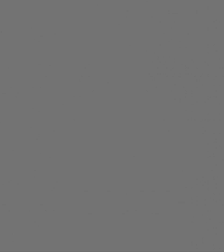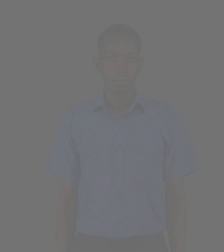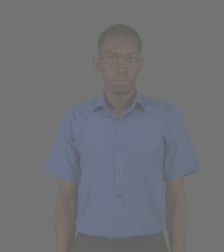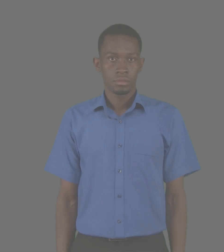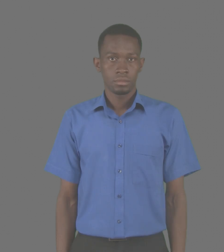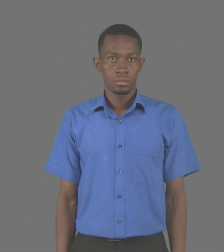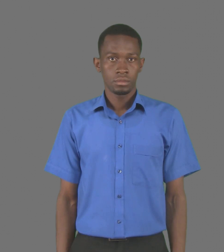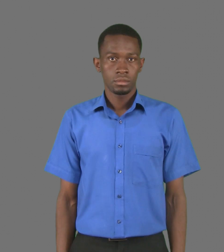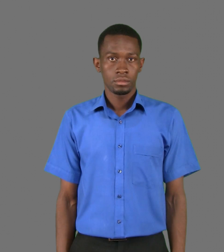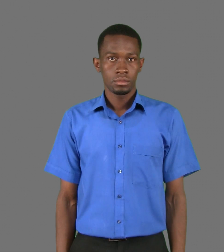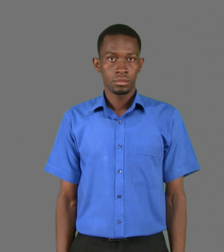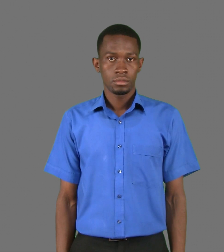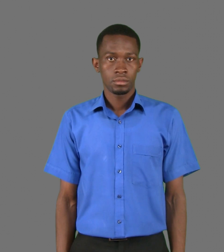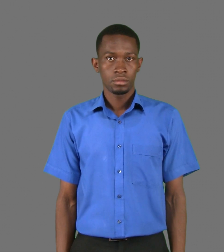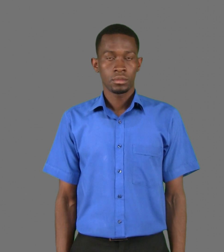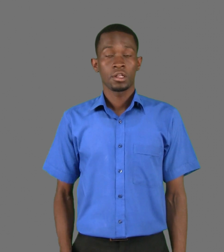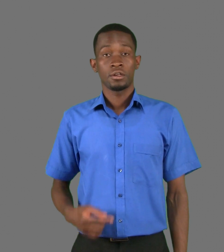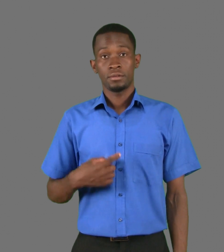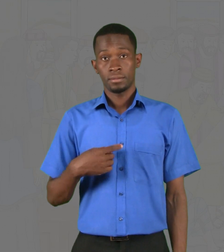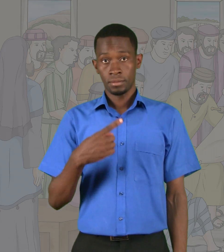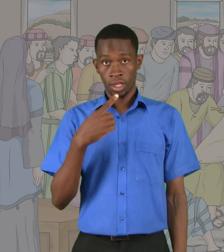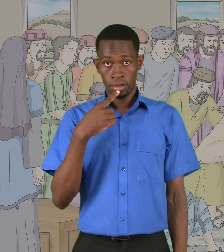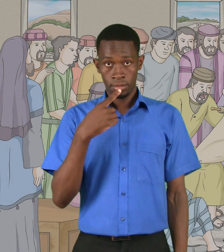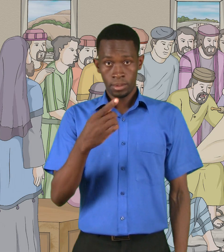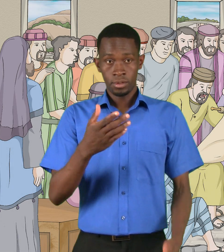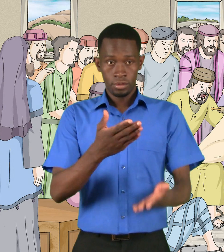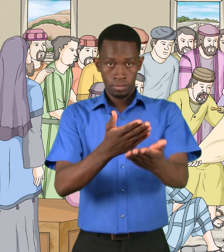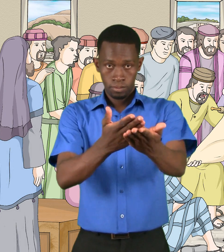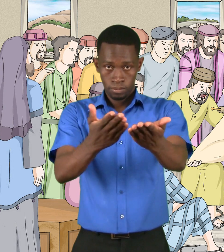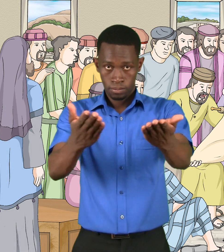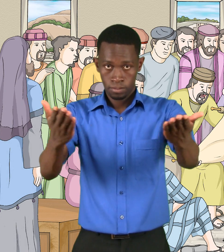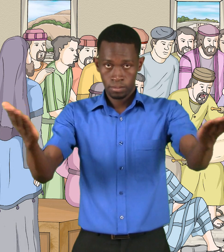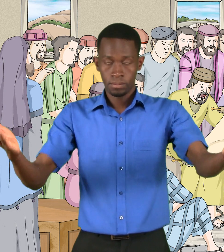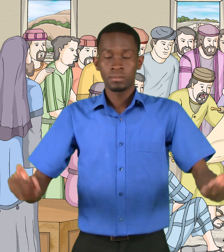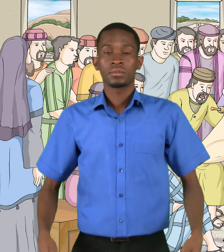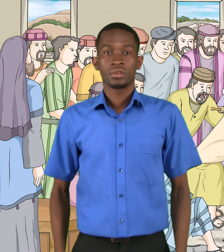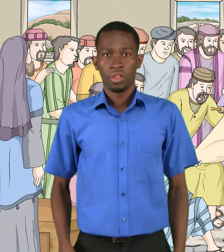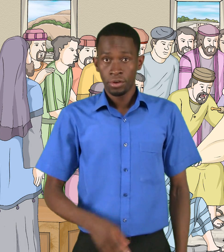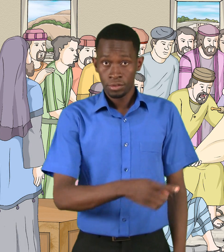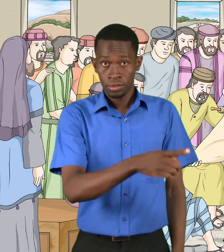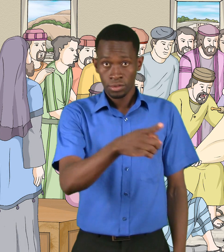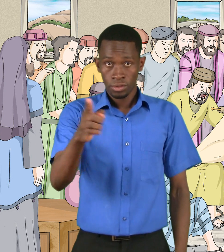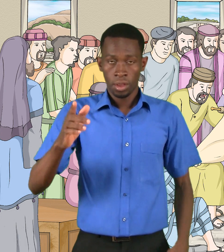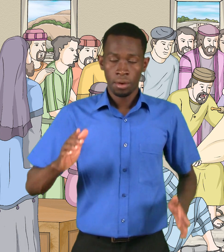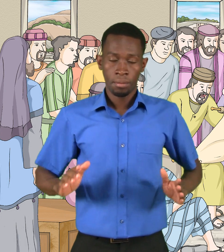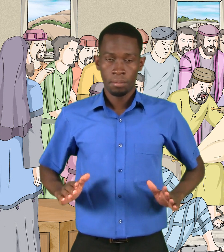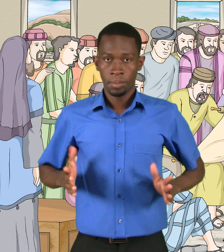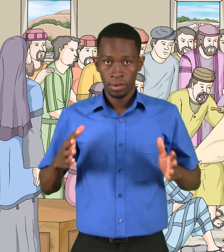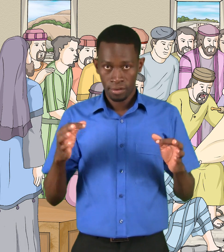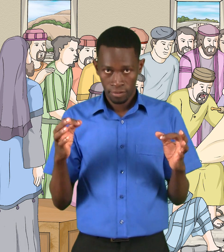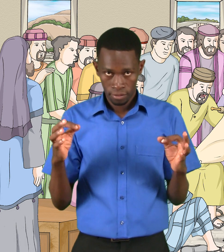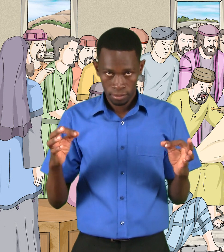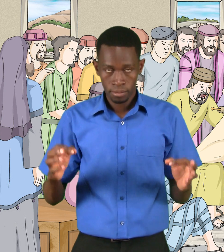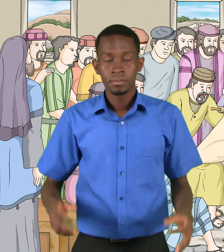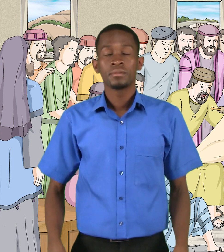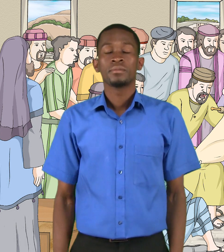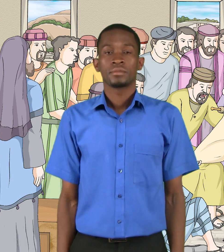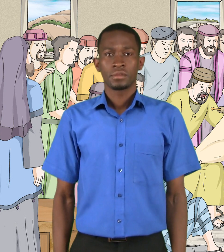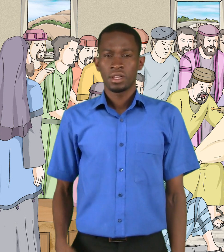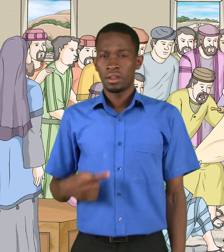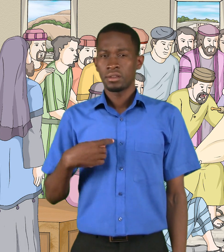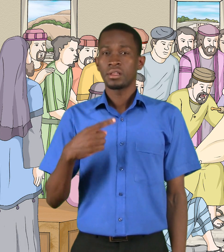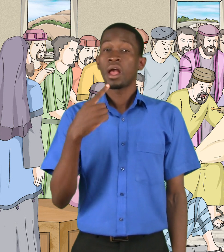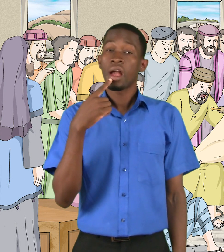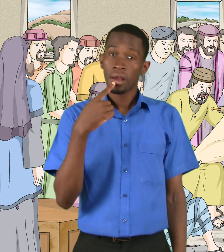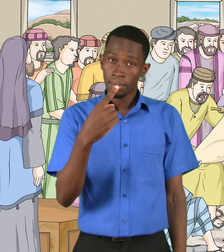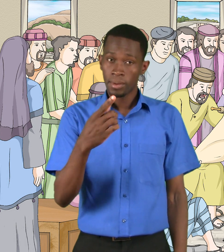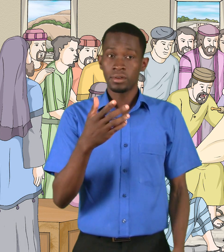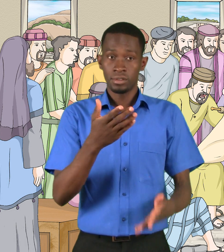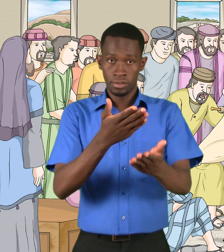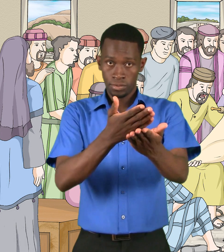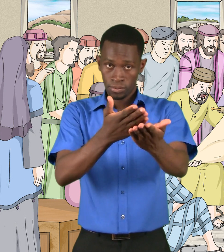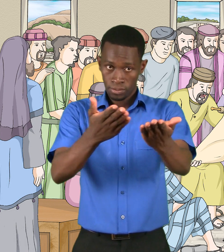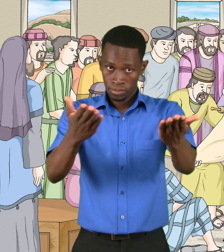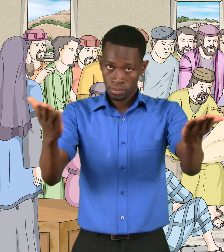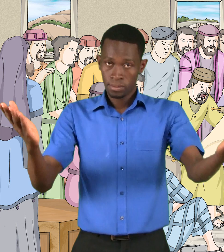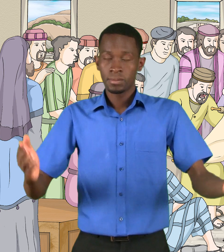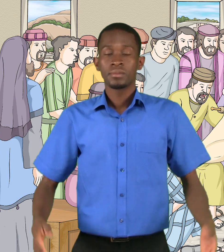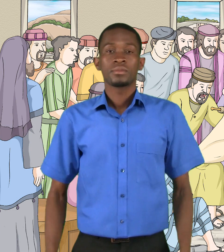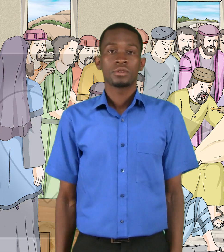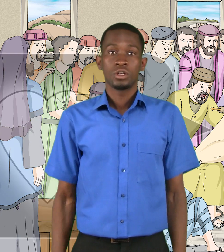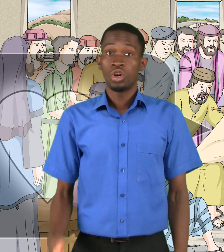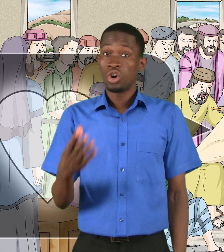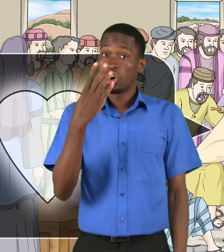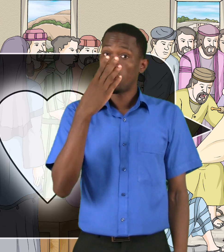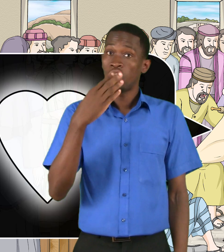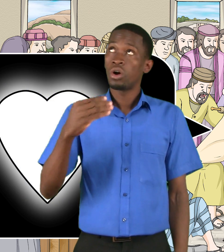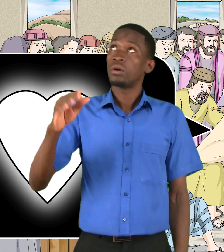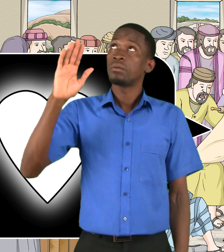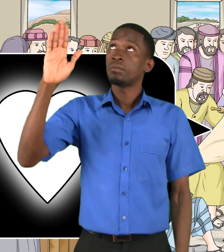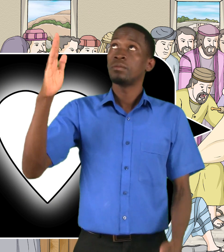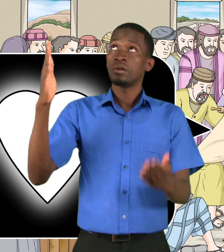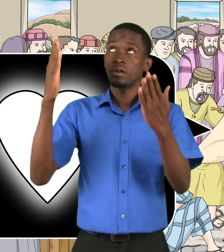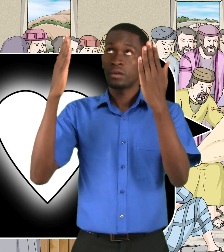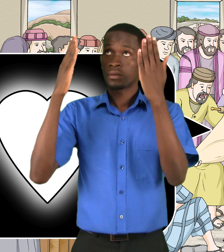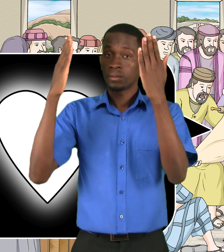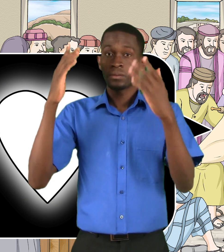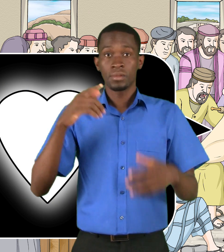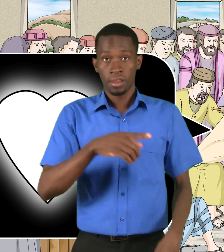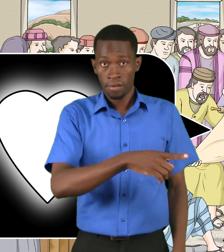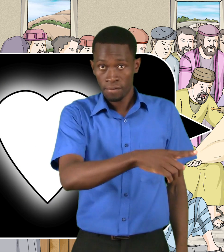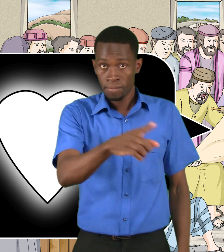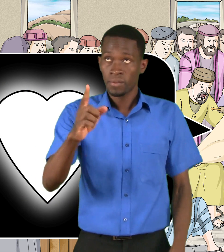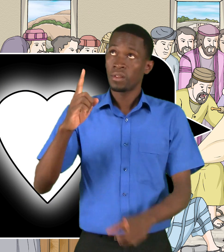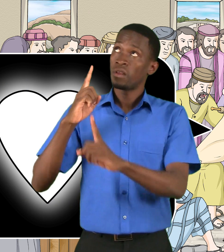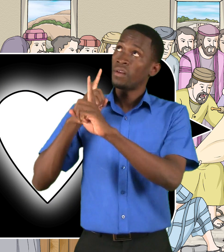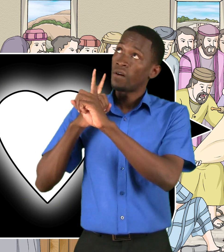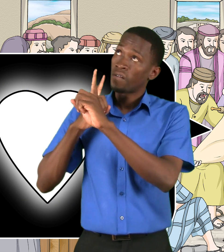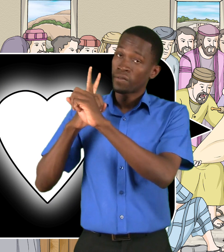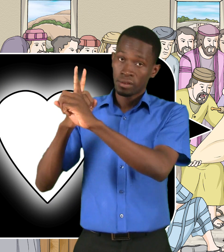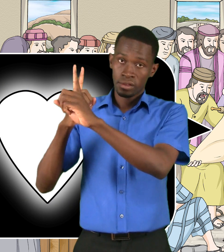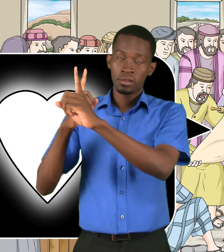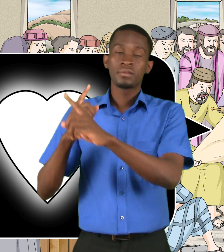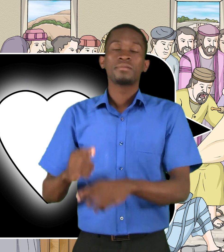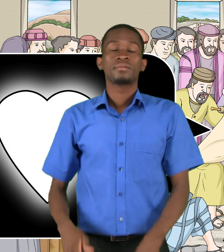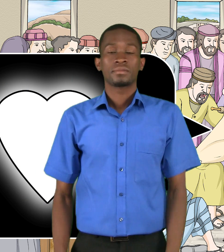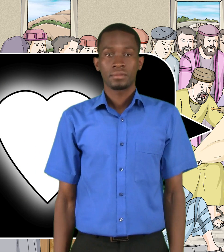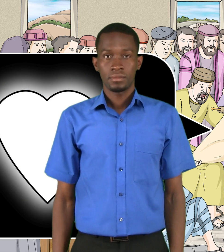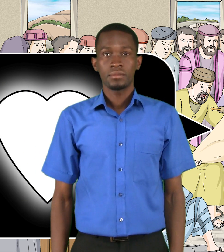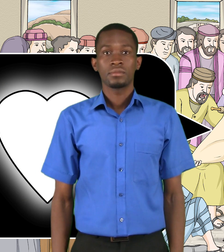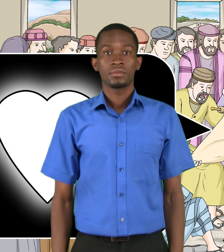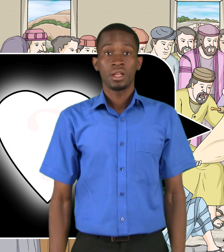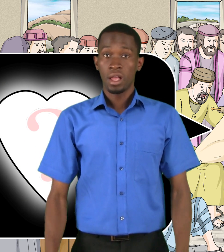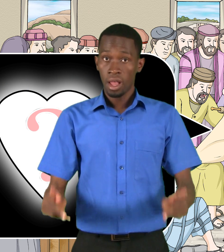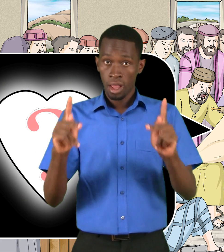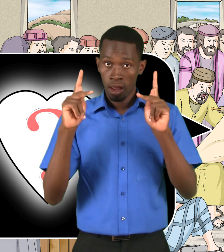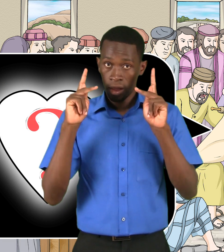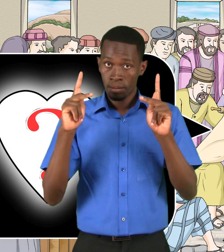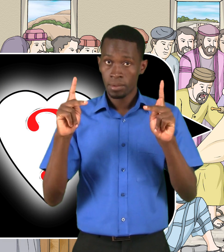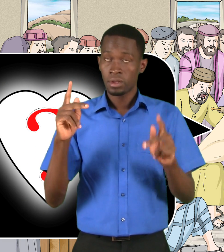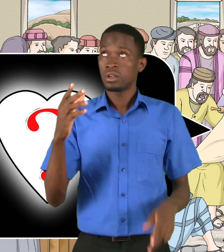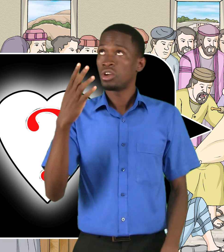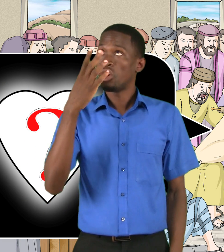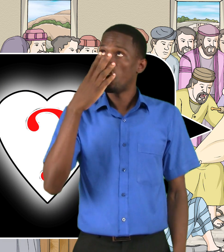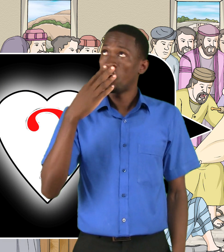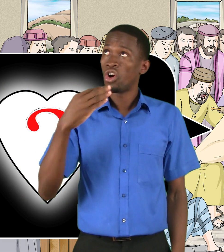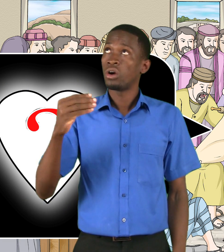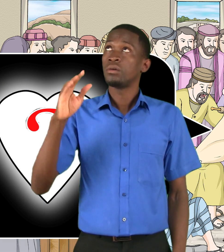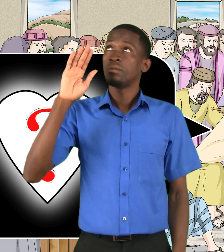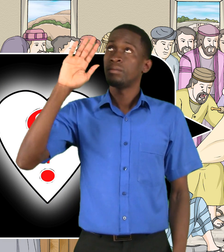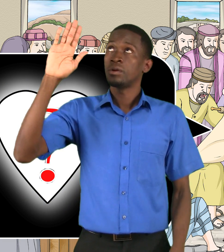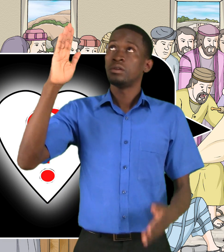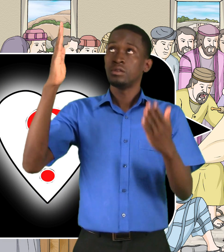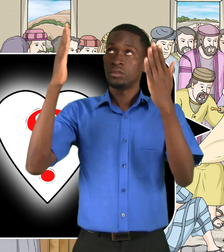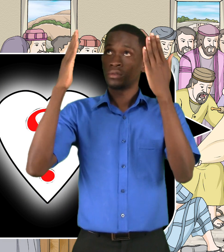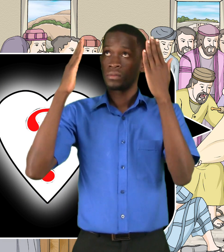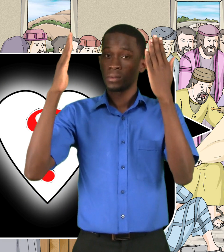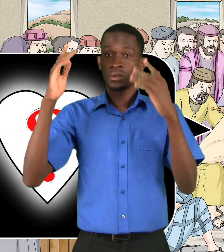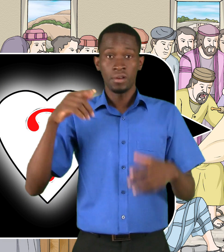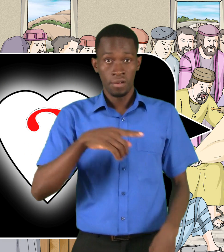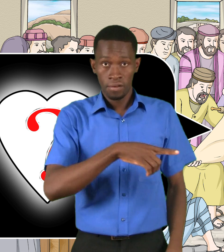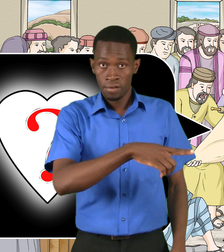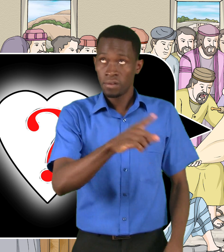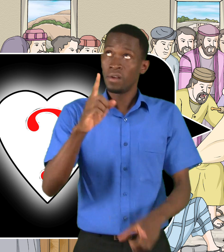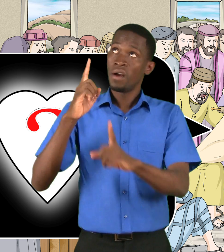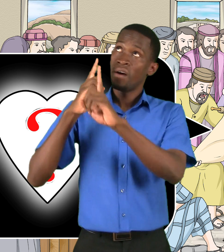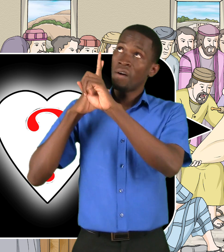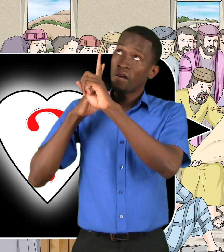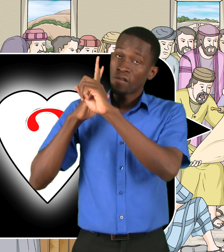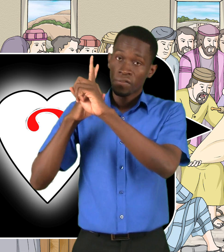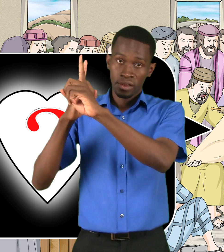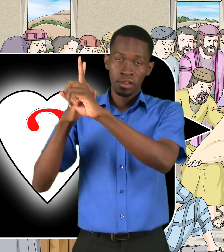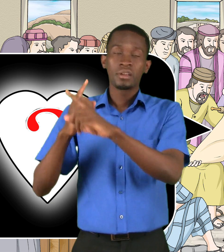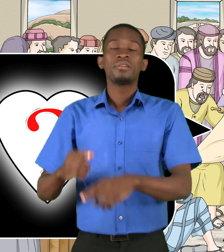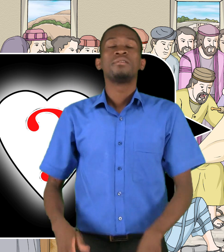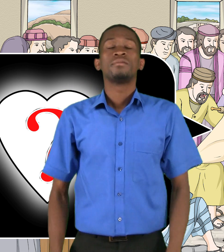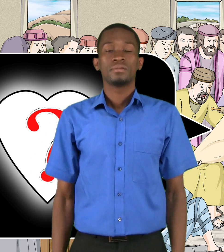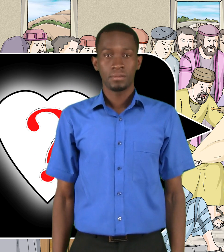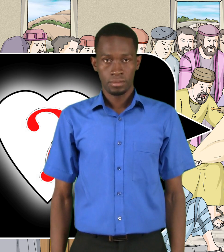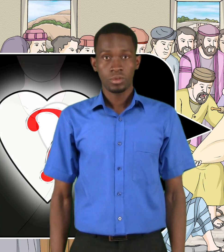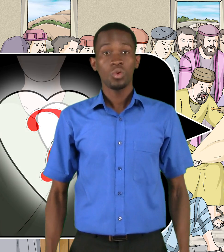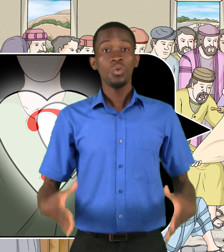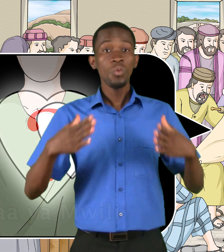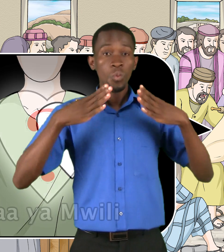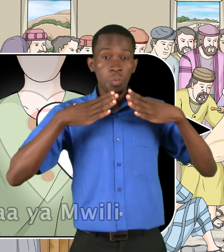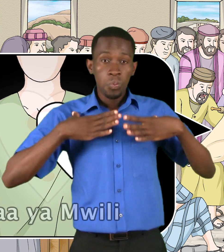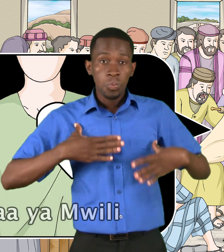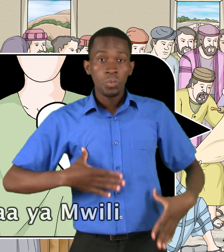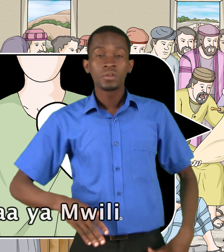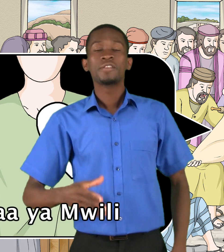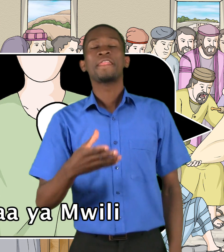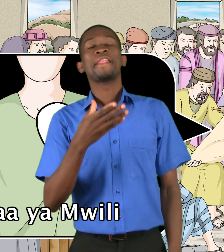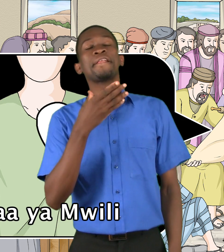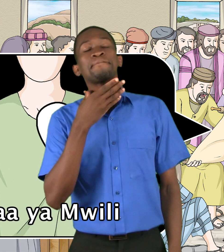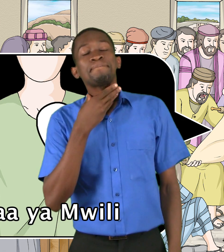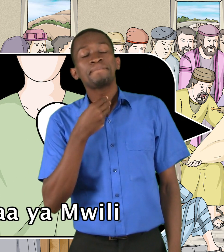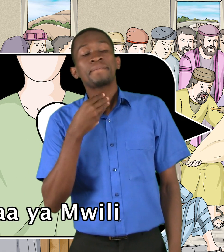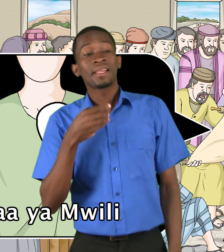So I say, walk by the Spirit, and you will not gratify the desires of the flesh.